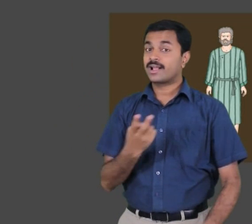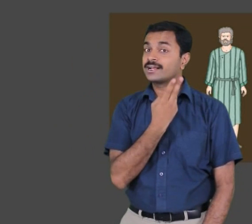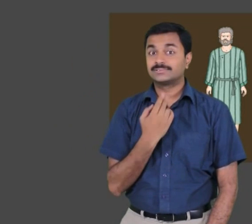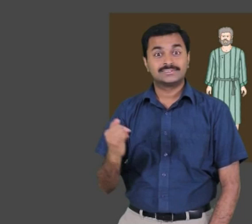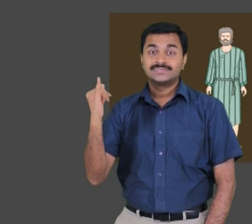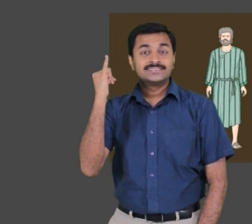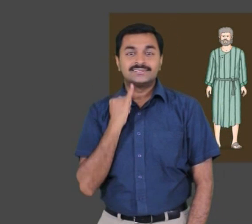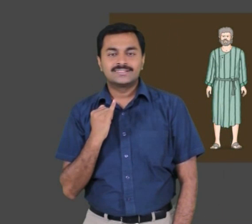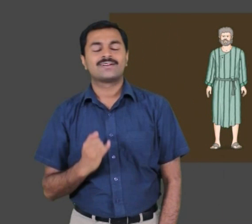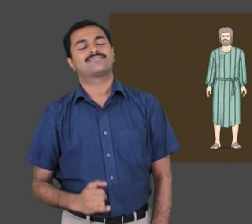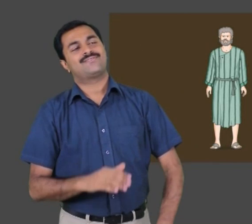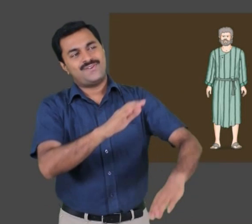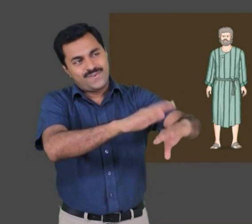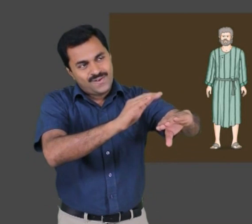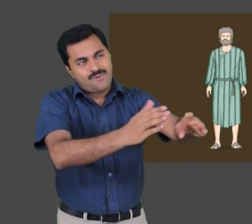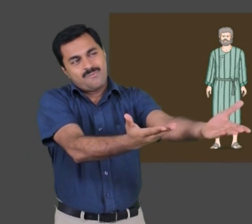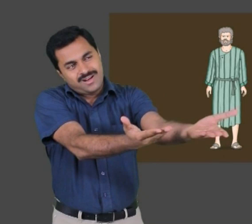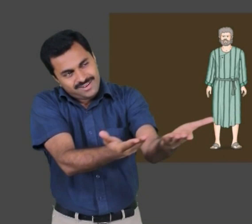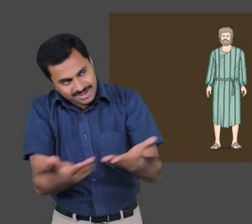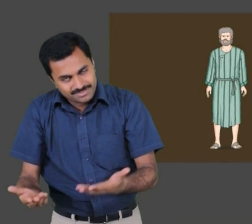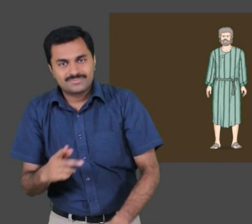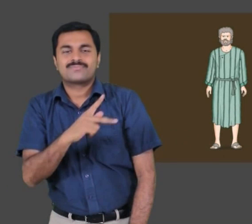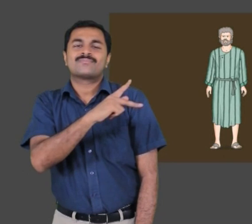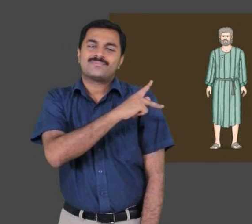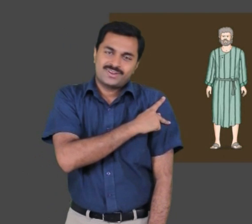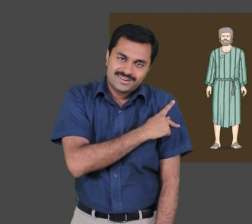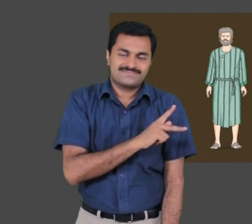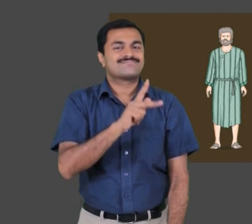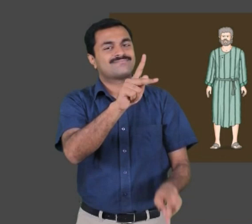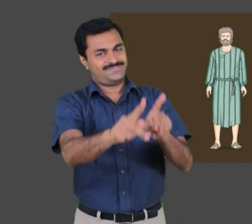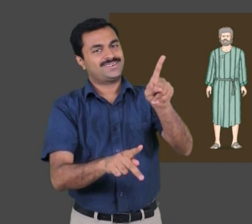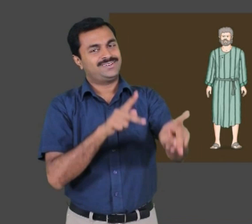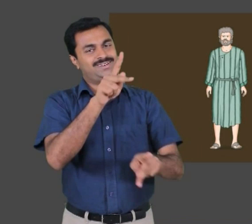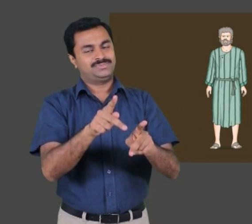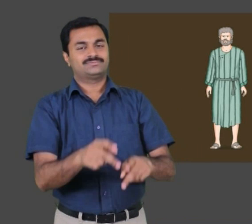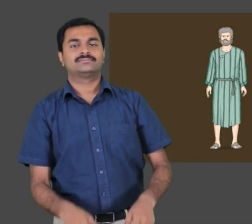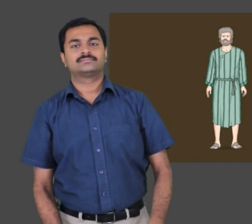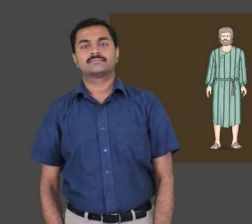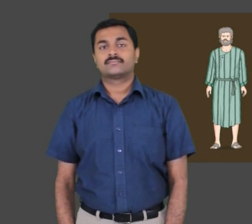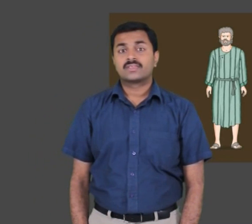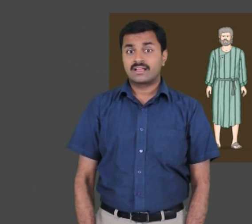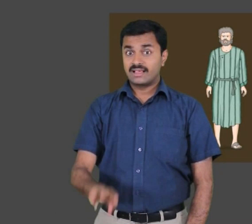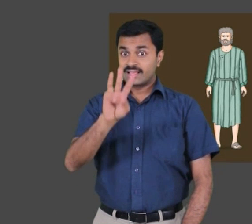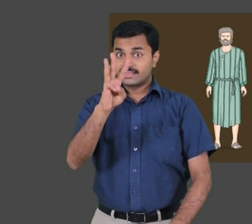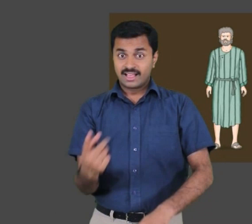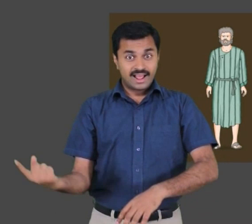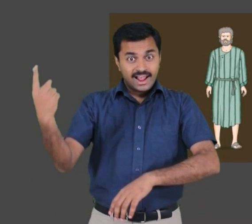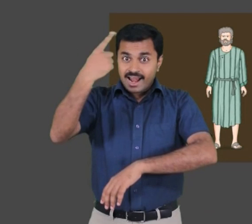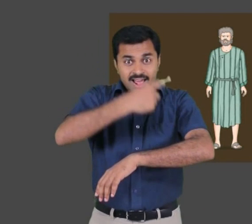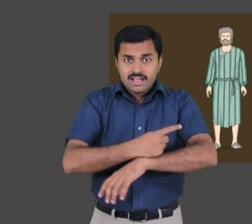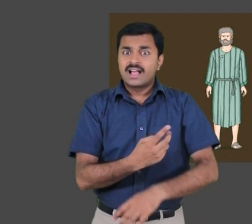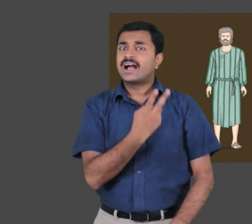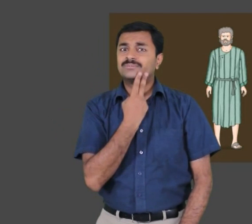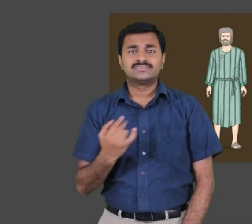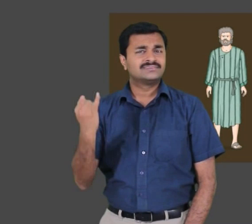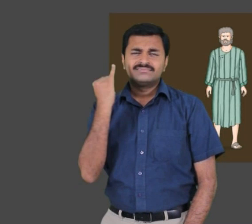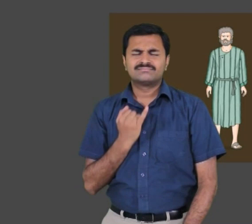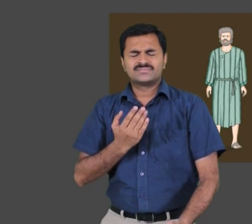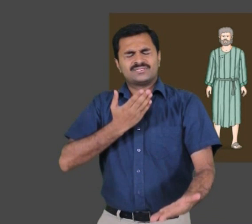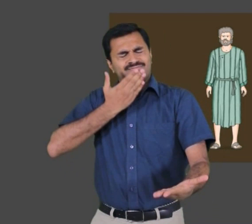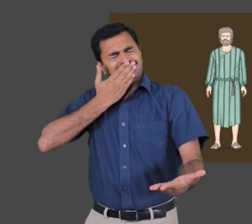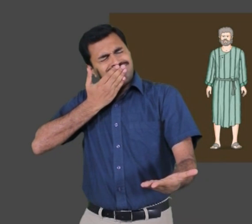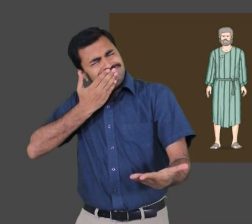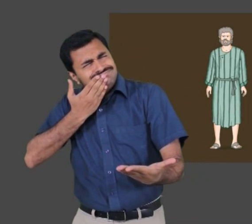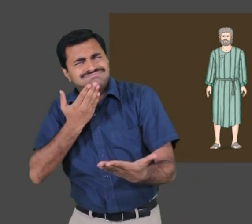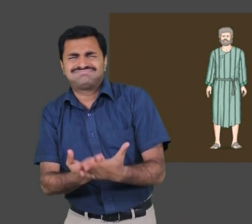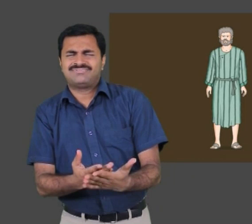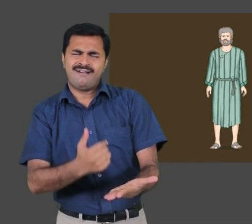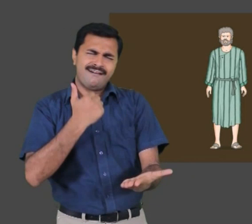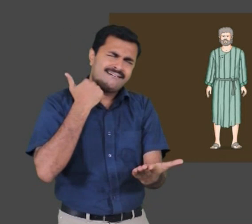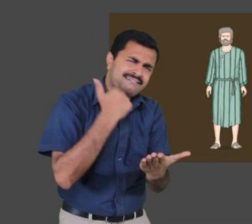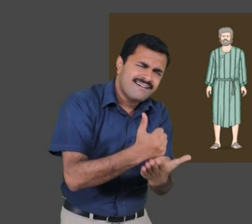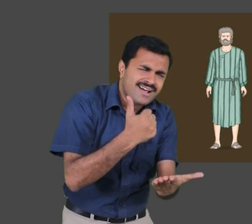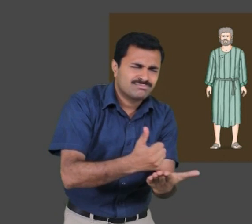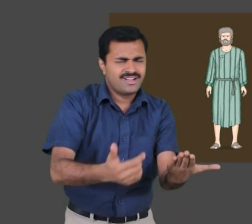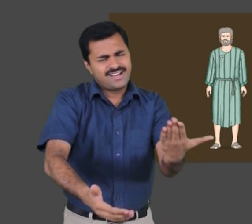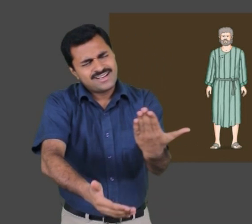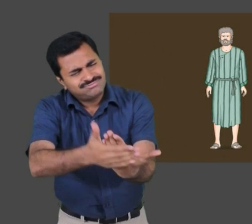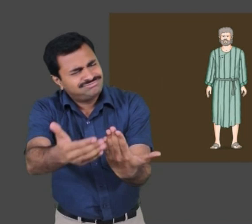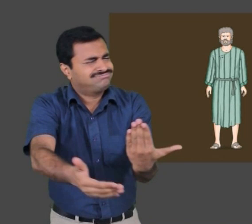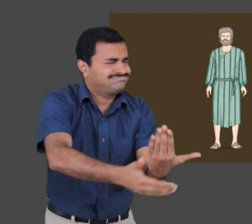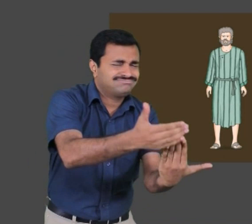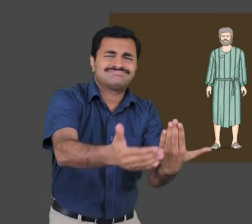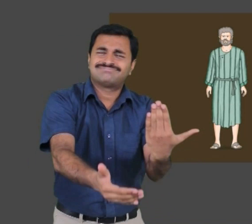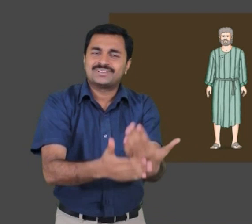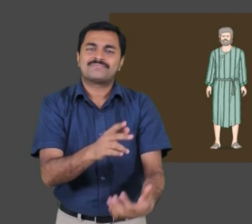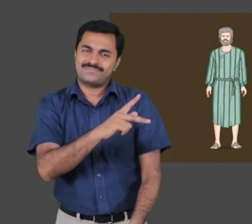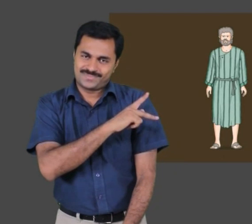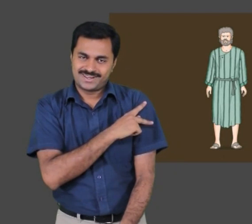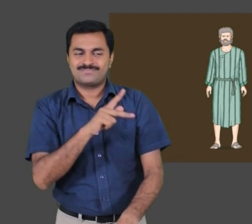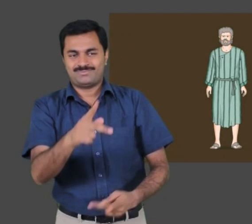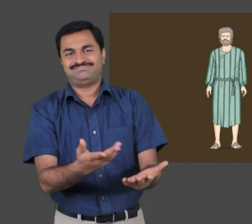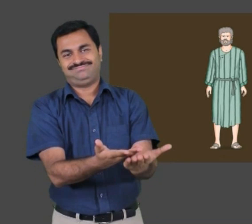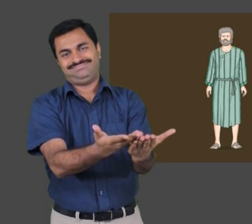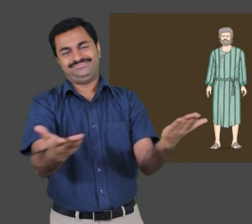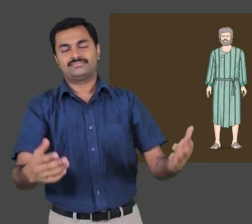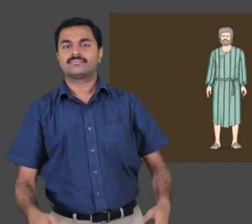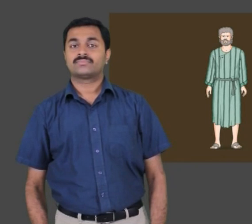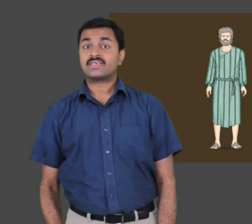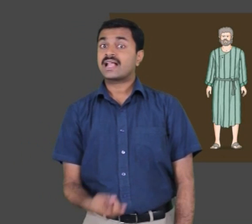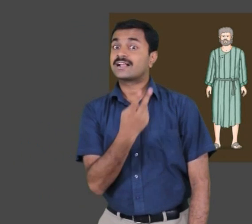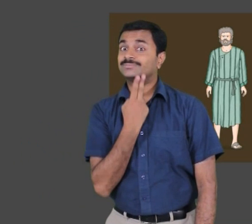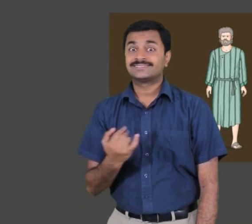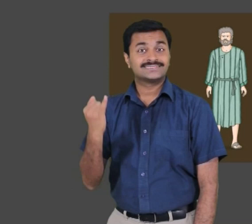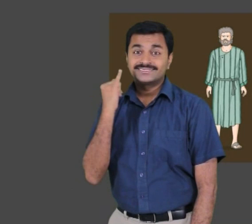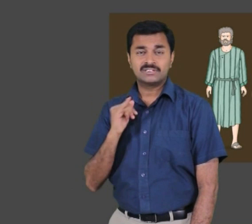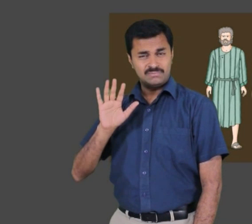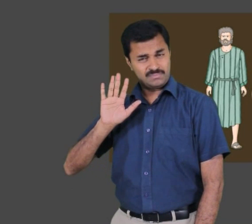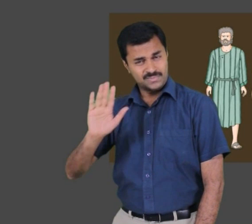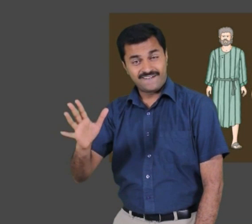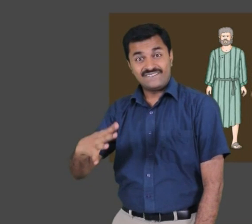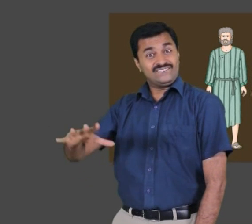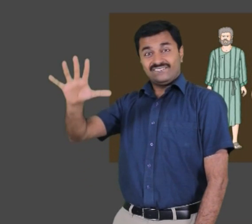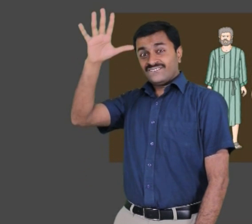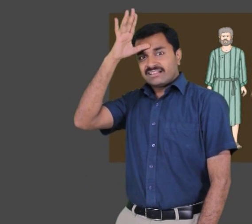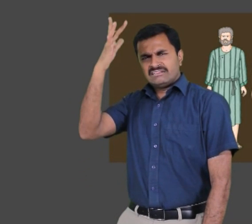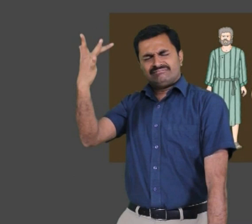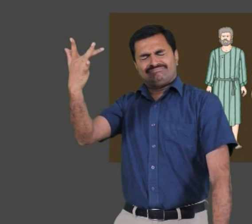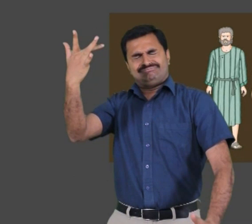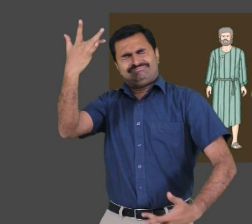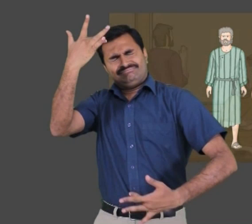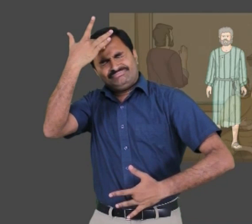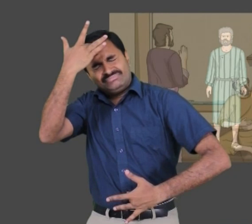He welcomed us and entertained us hospitably for three days.